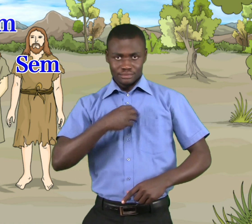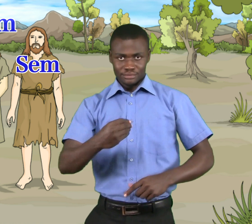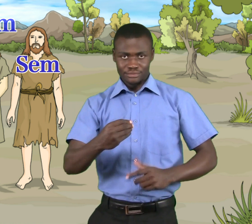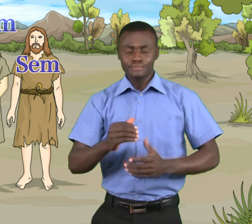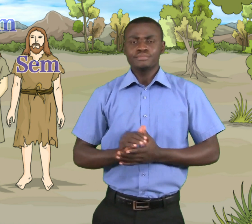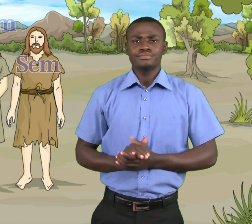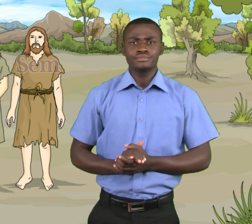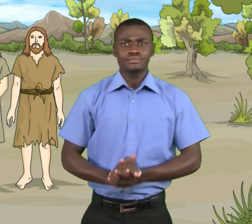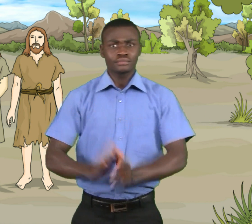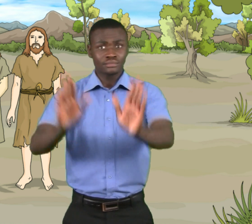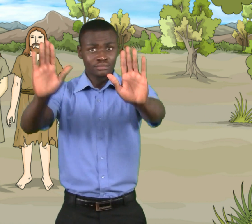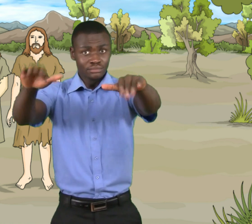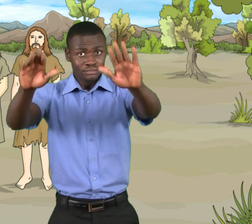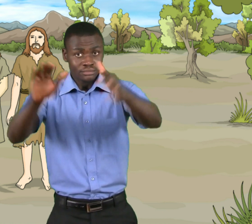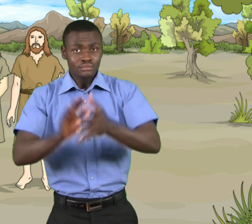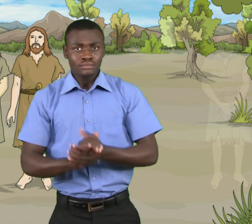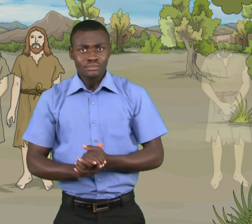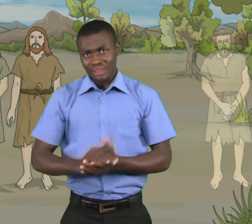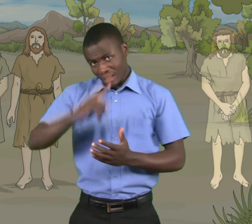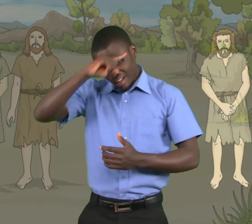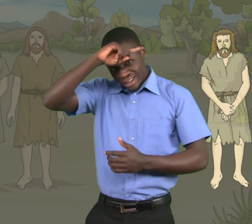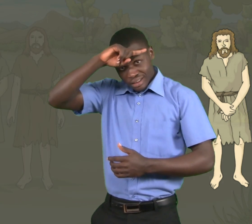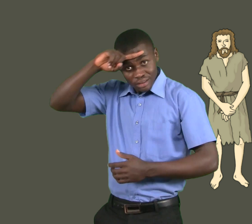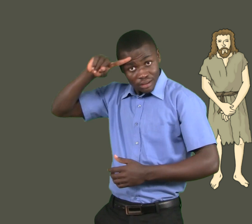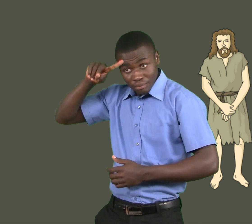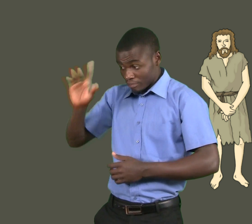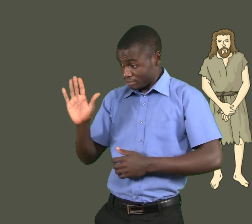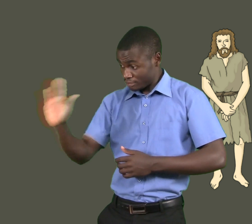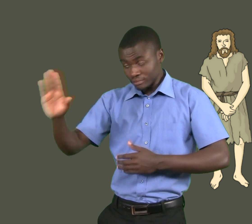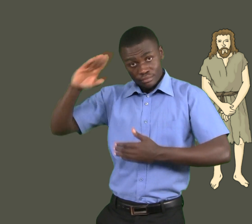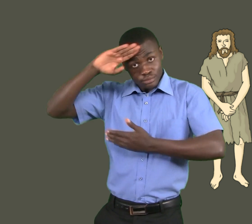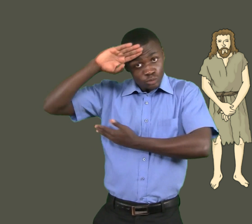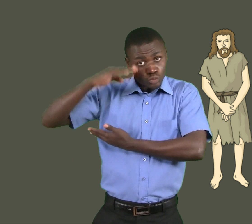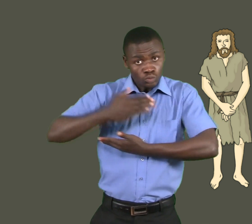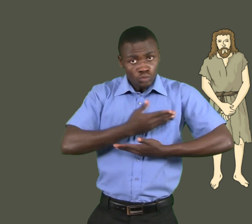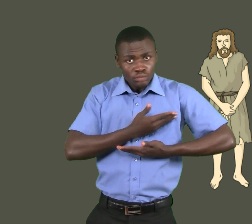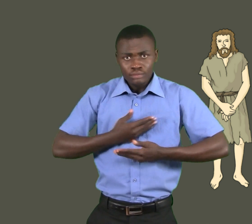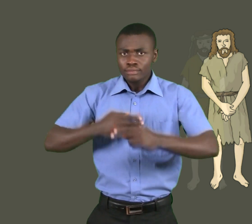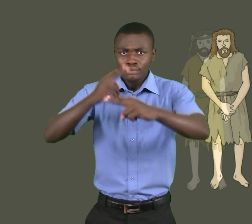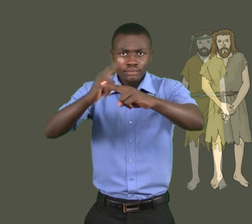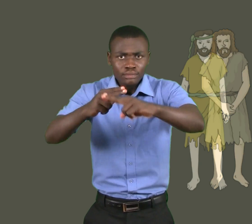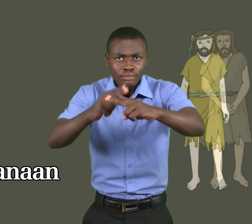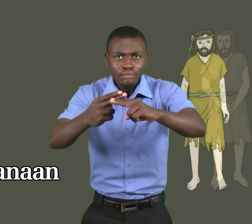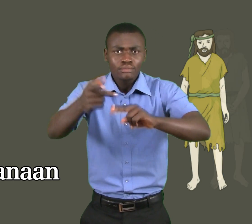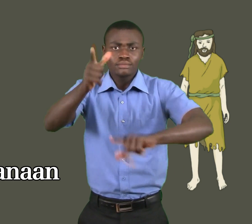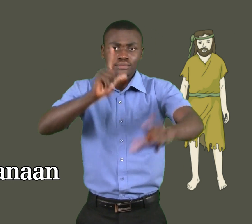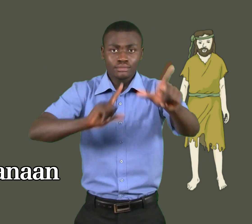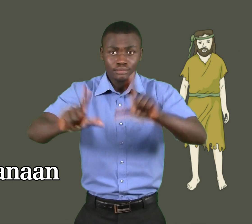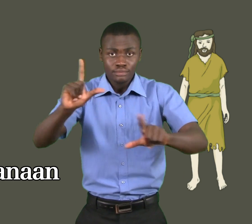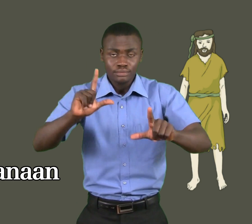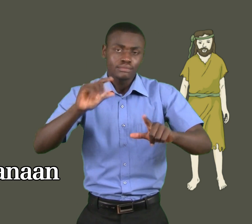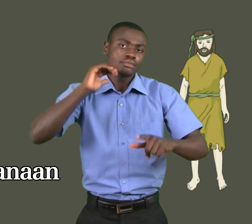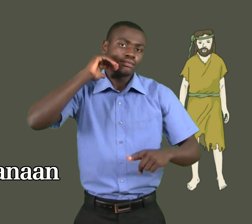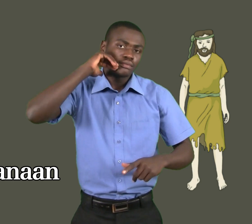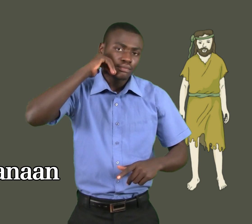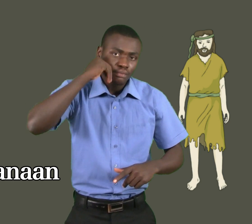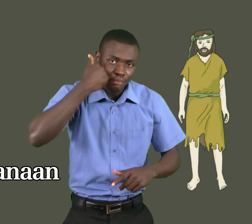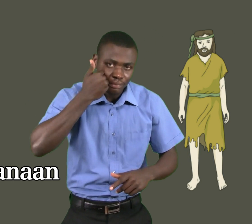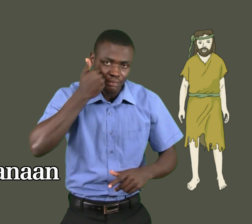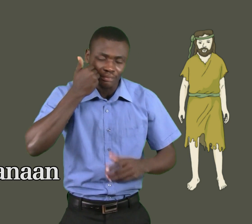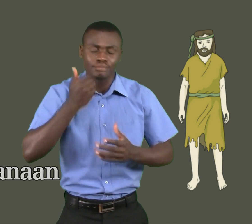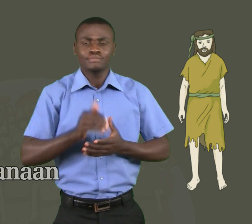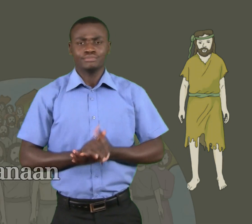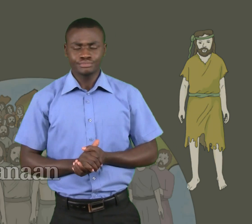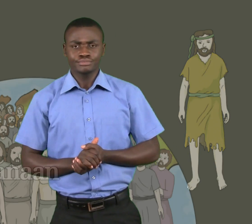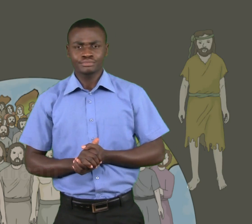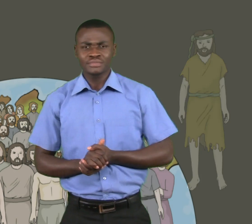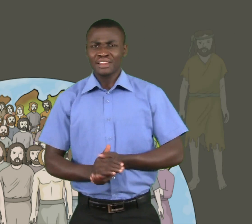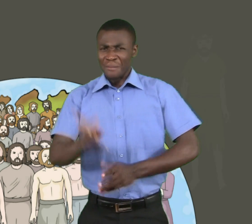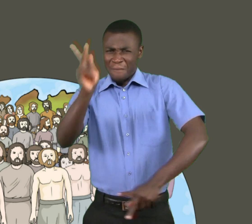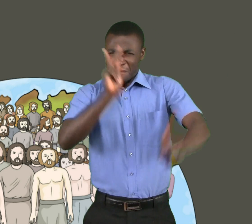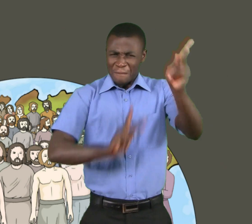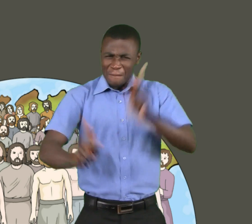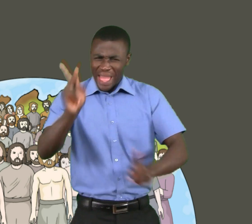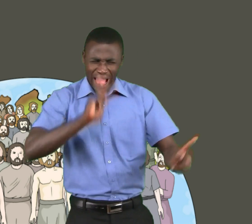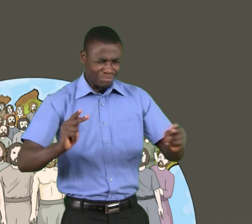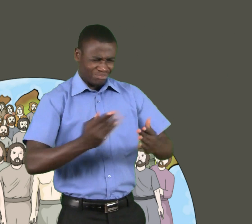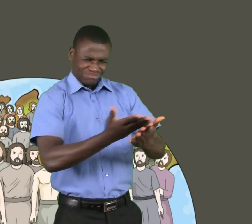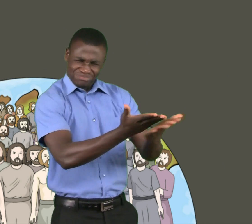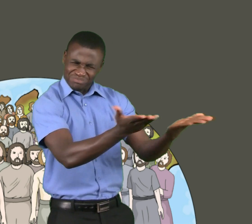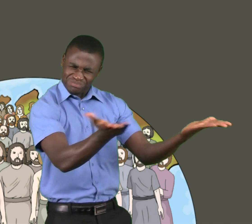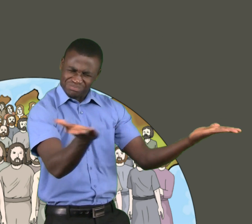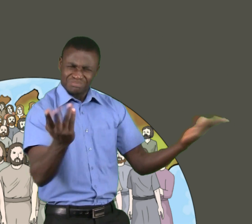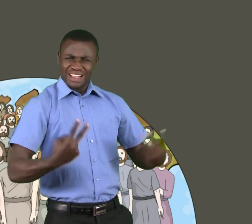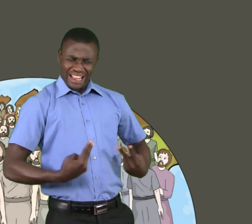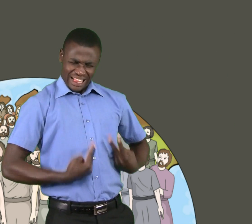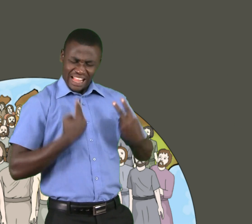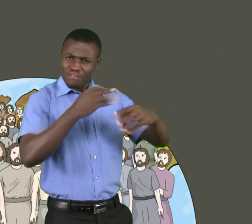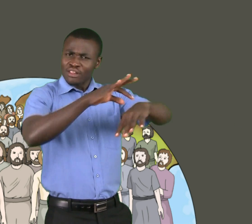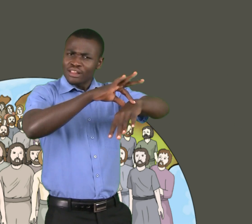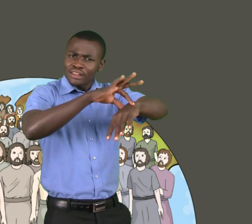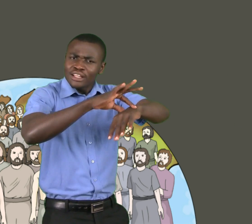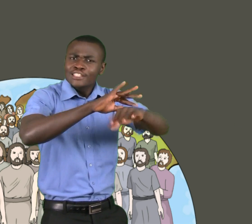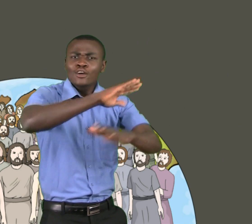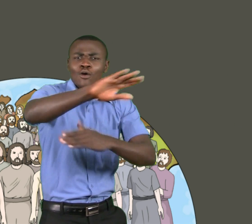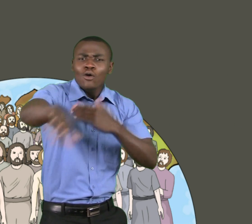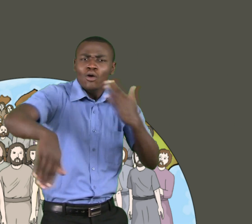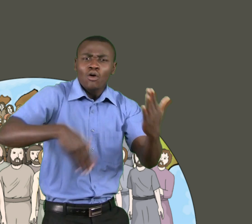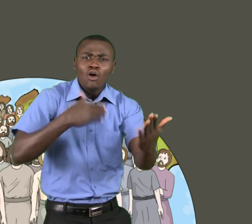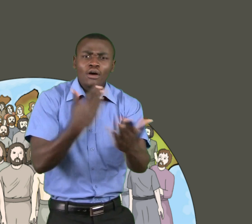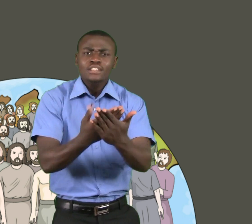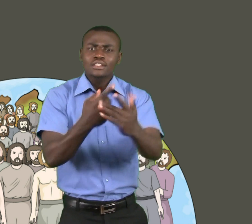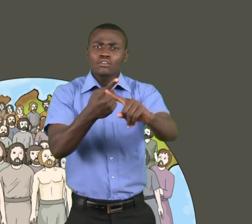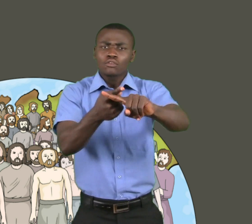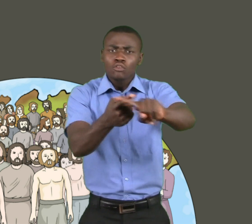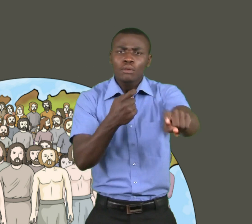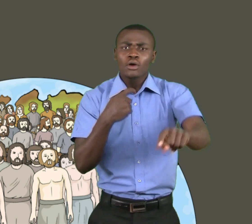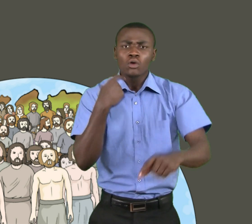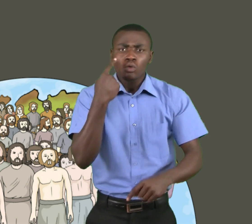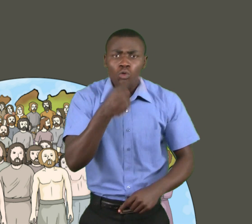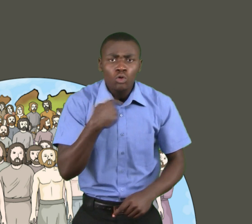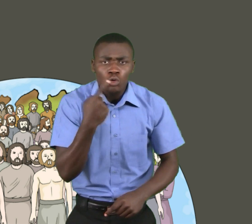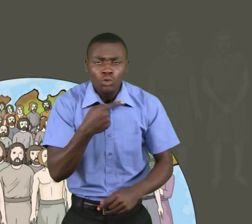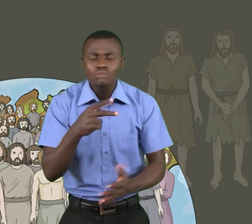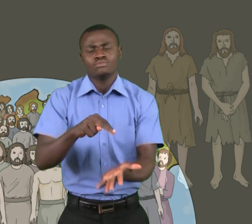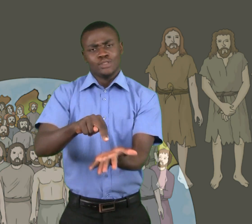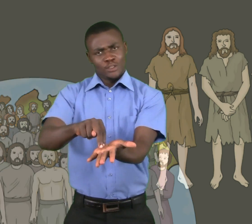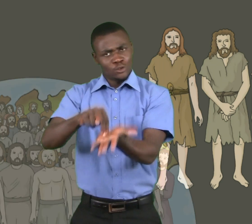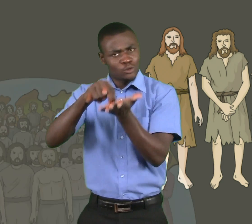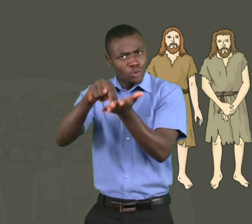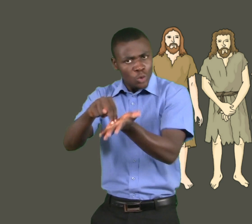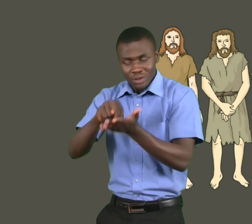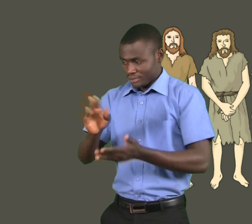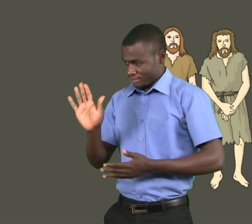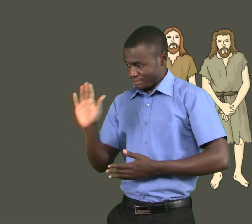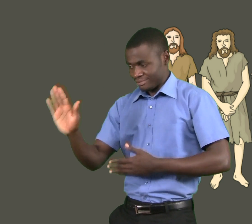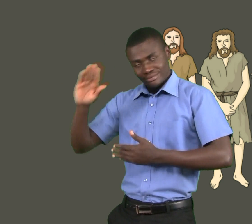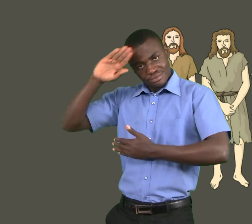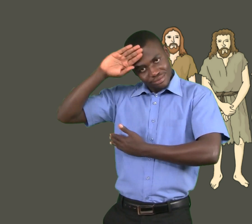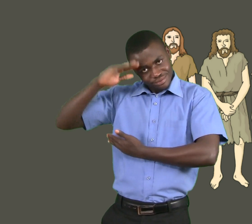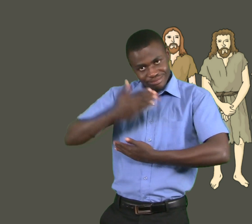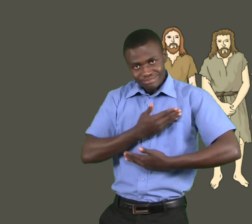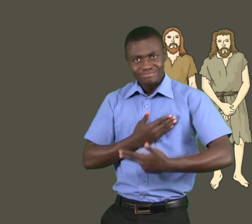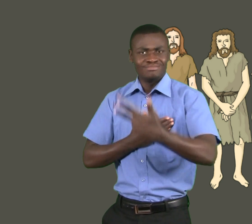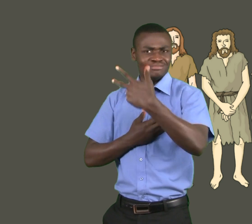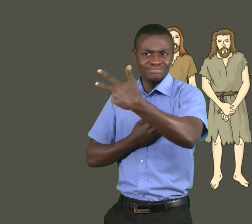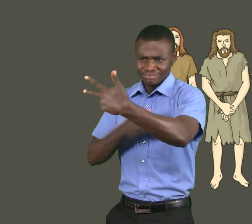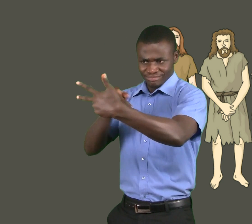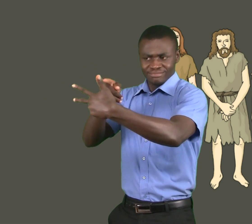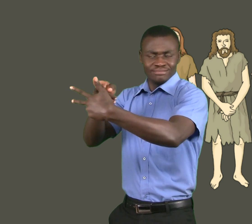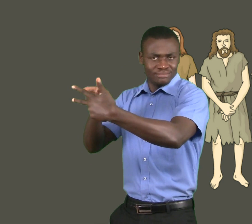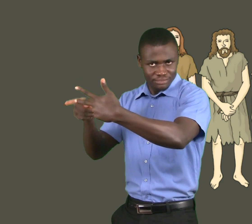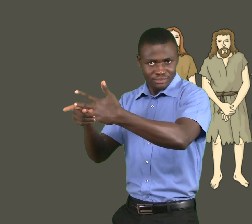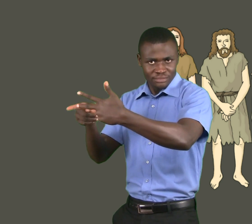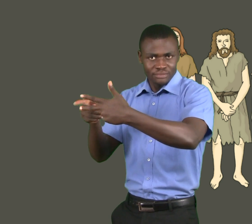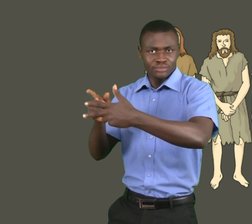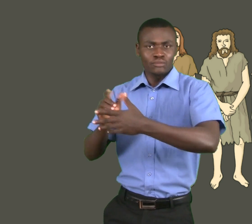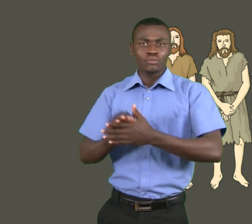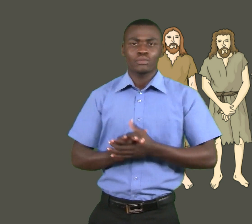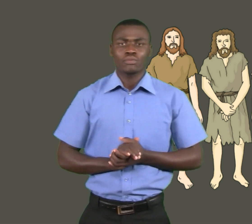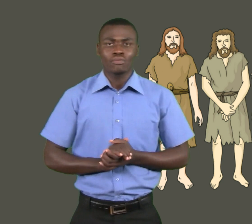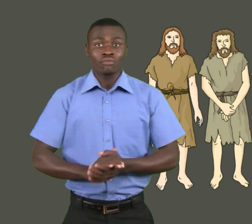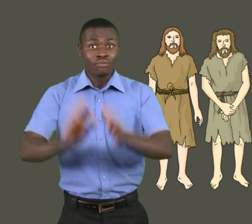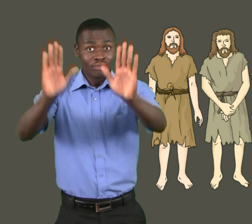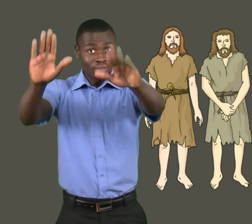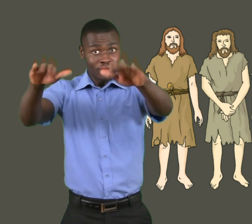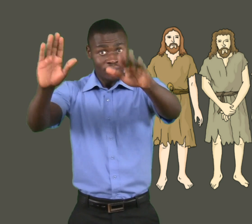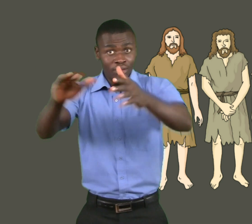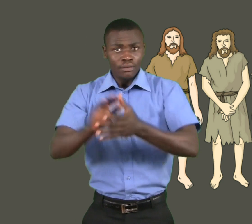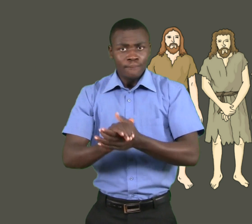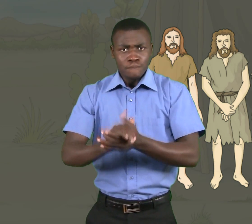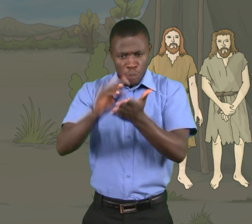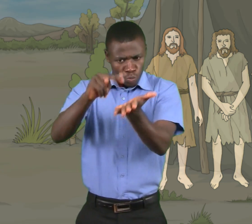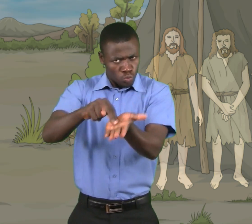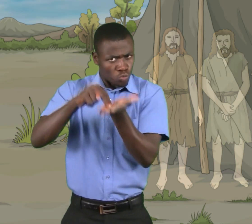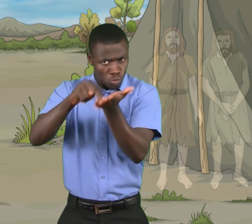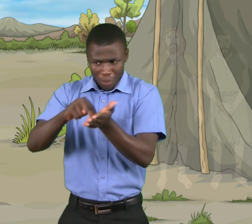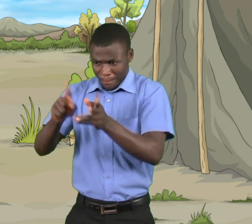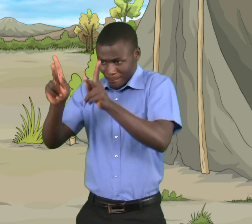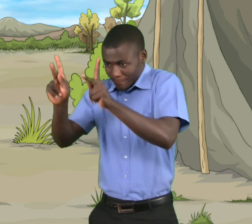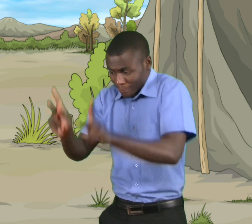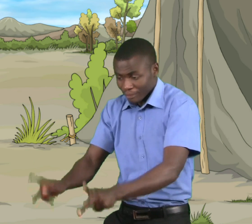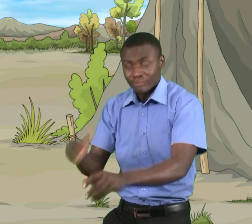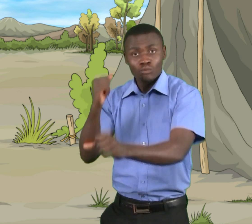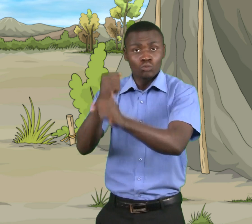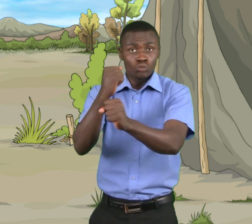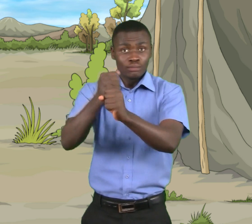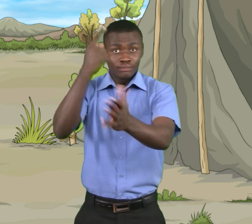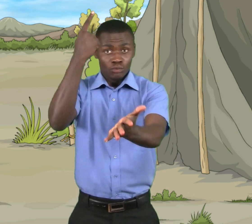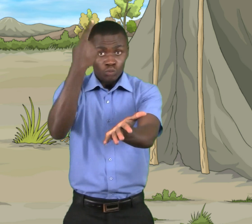And Ham was the father of Canaan. These three were the sons of Noah, and from them the whole earth was populated.